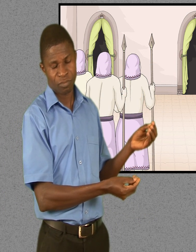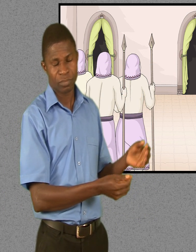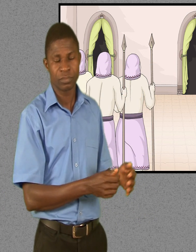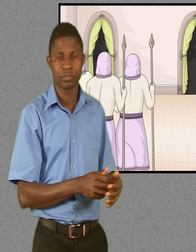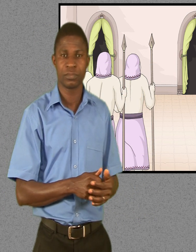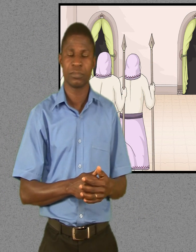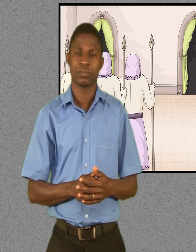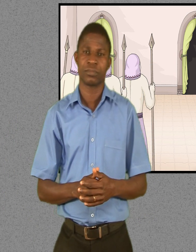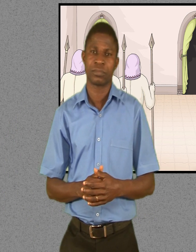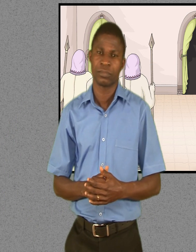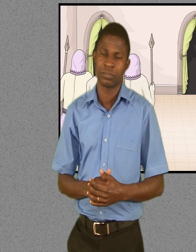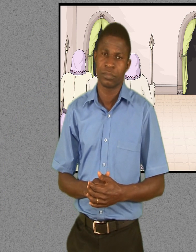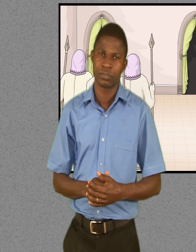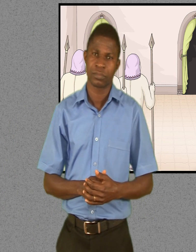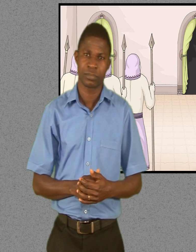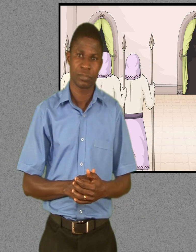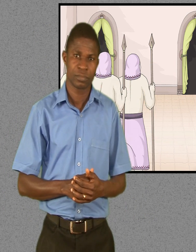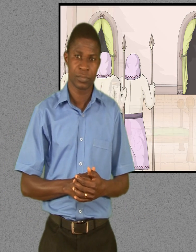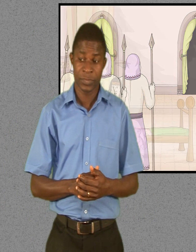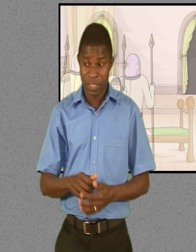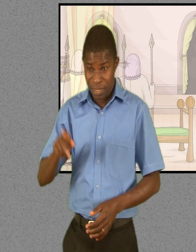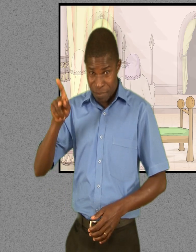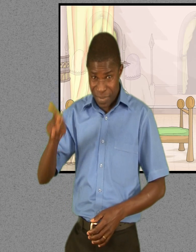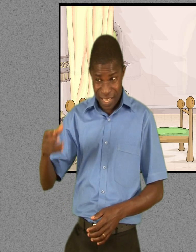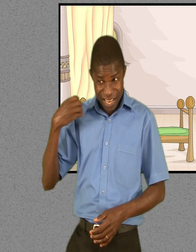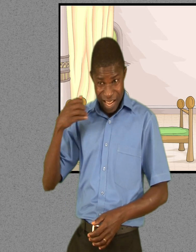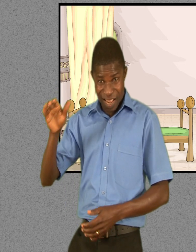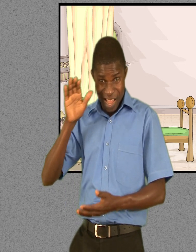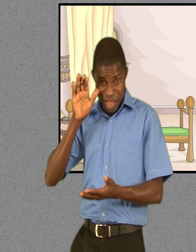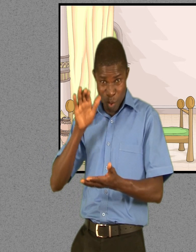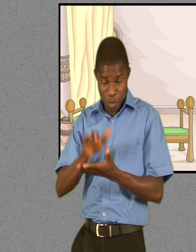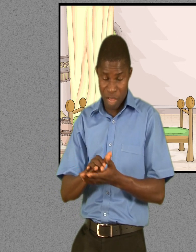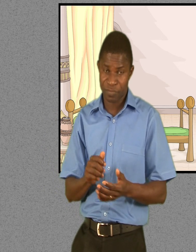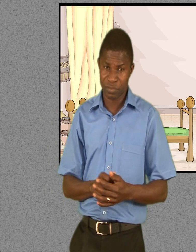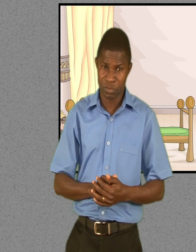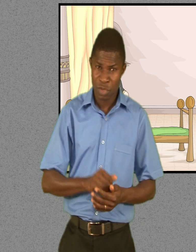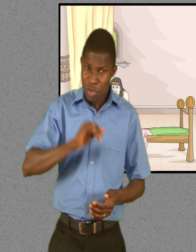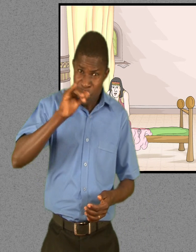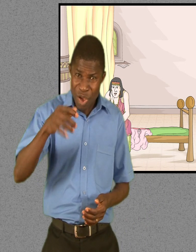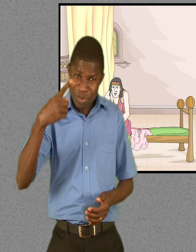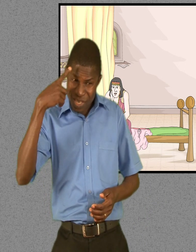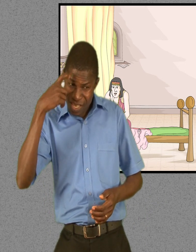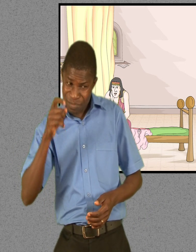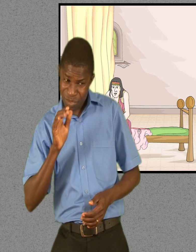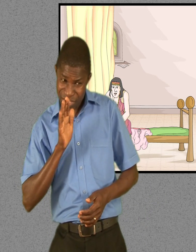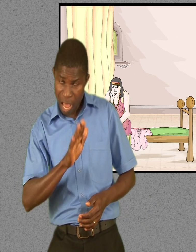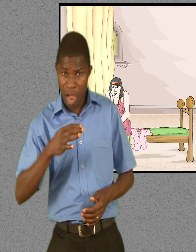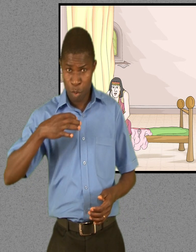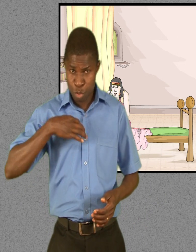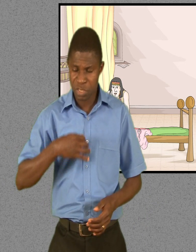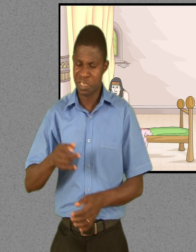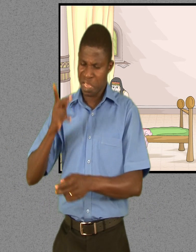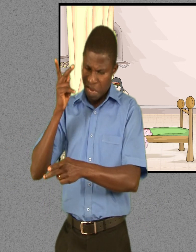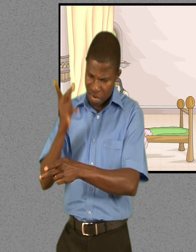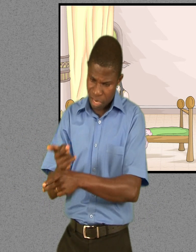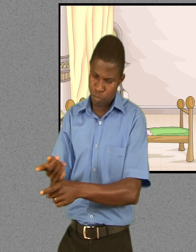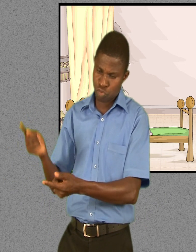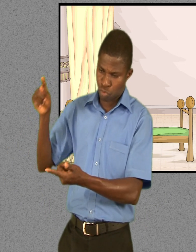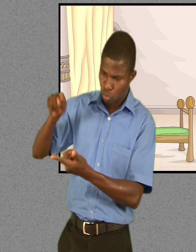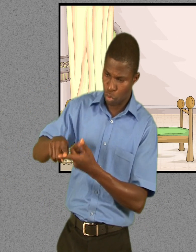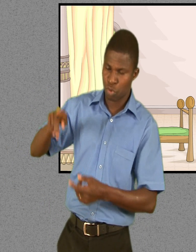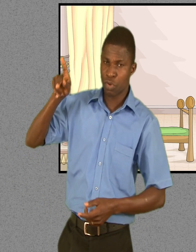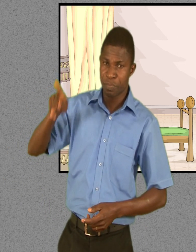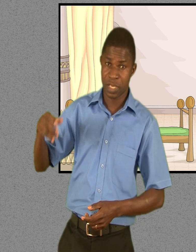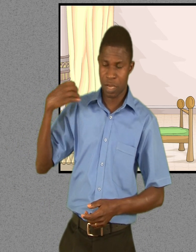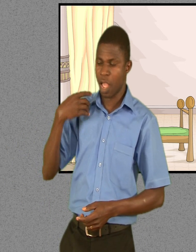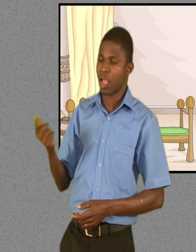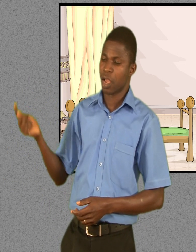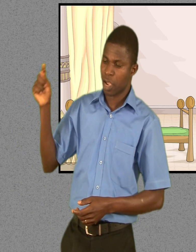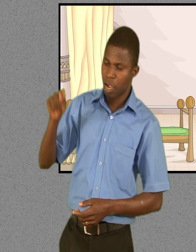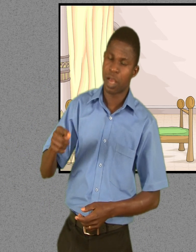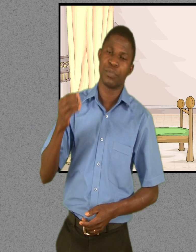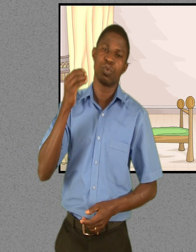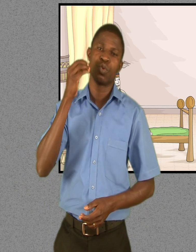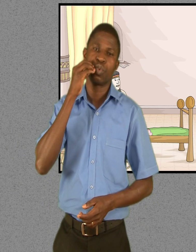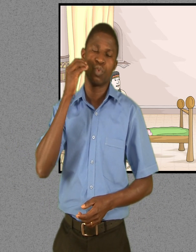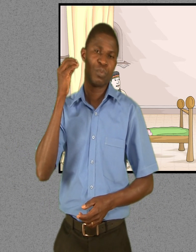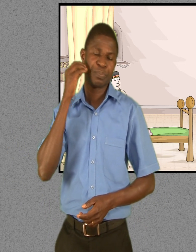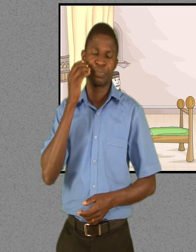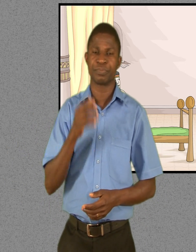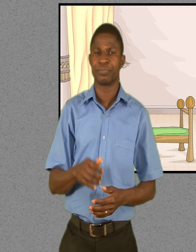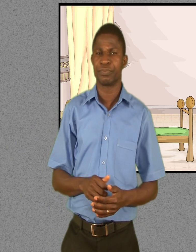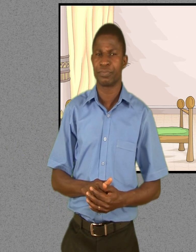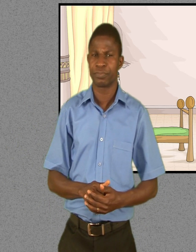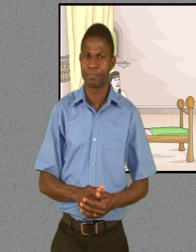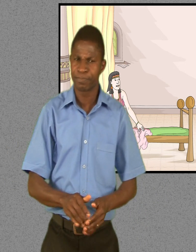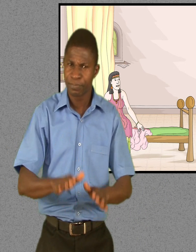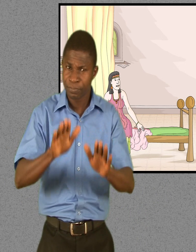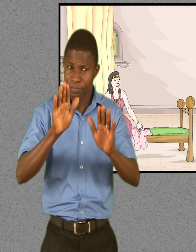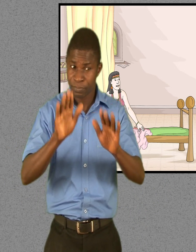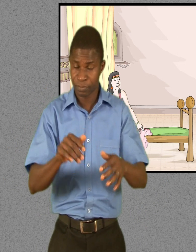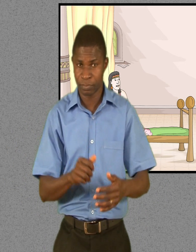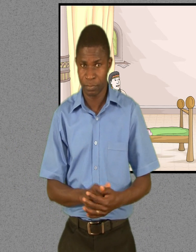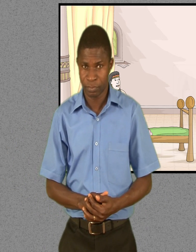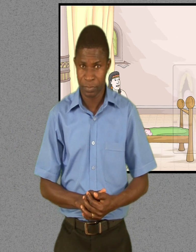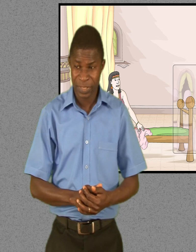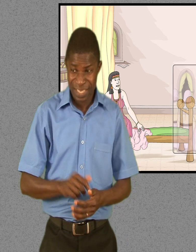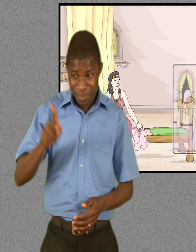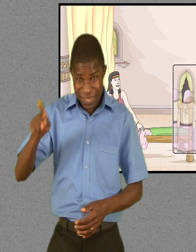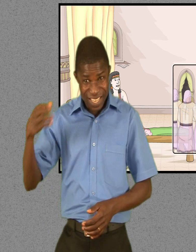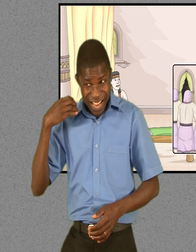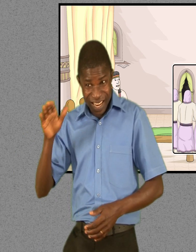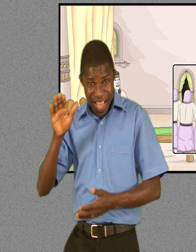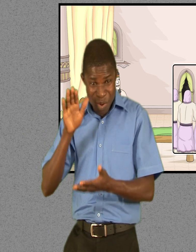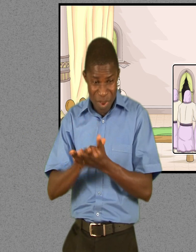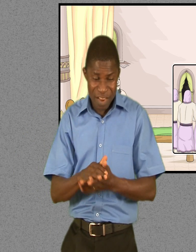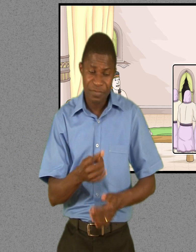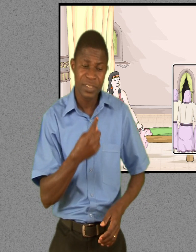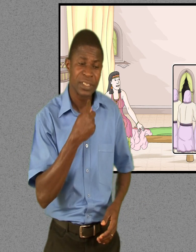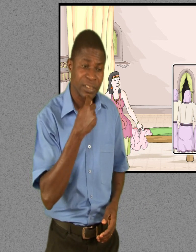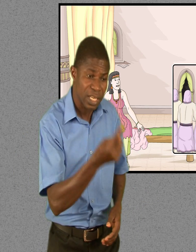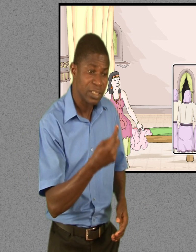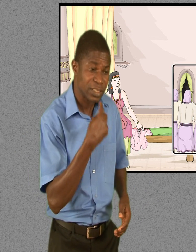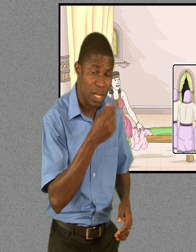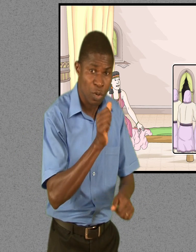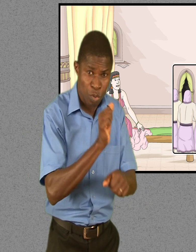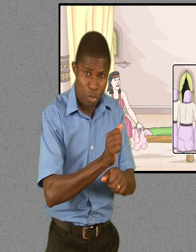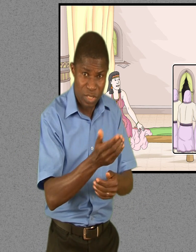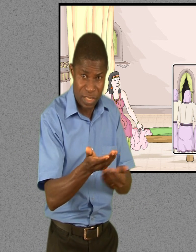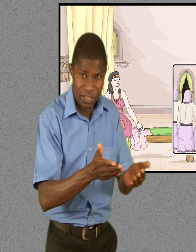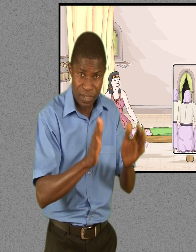So Potiphar’s wife kept Joseph’s cloak beside her until his master came home.